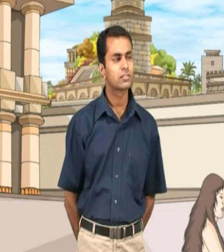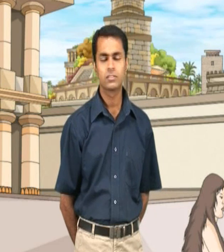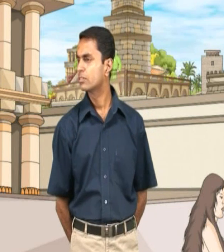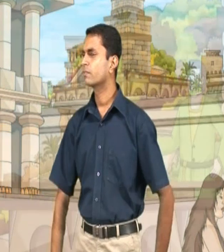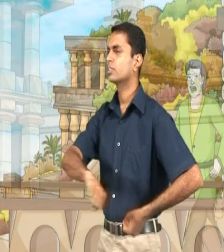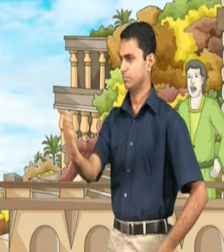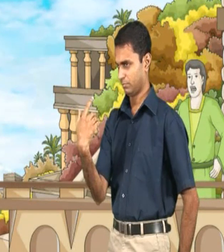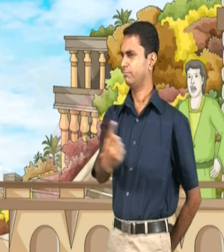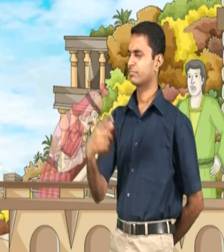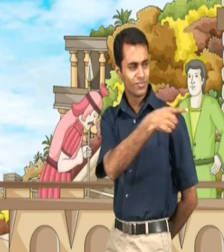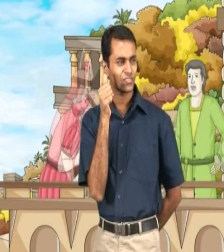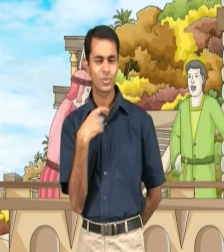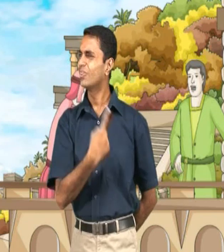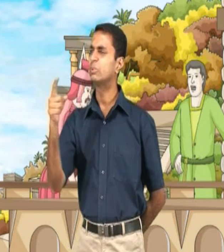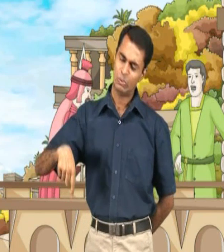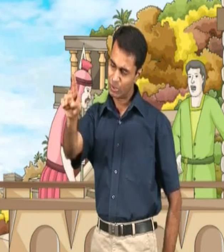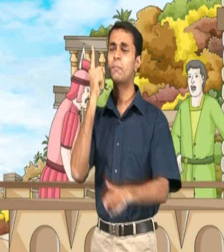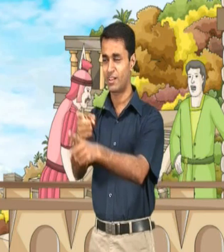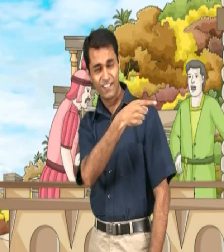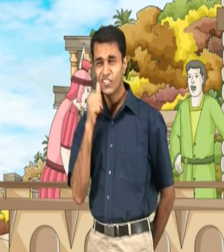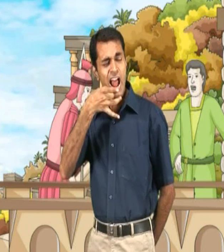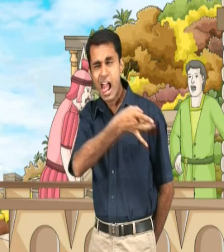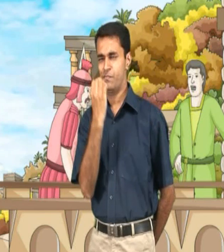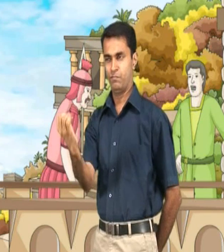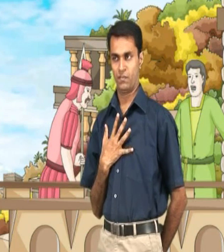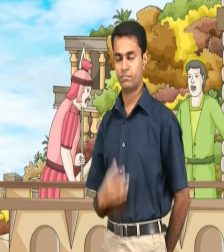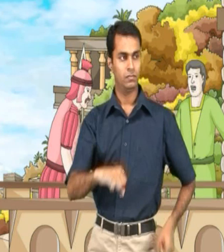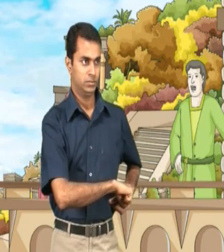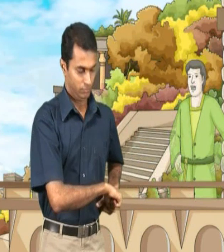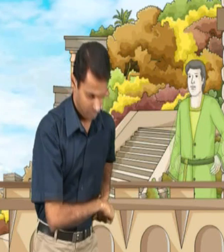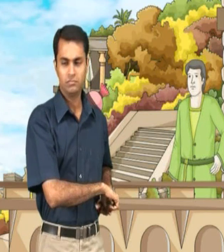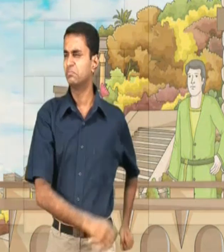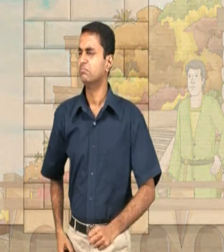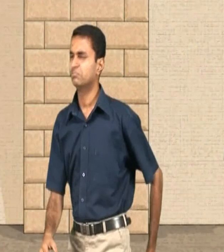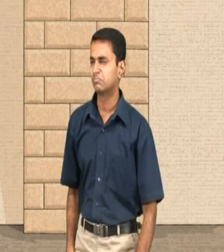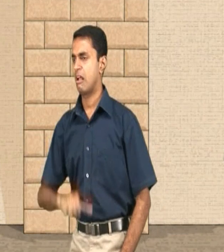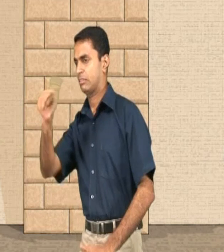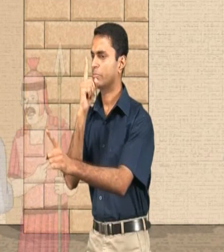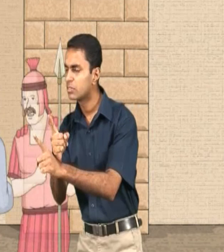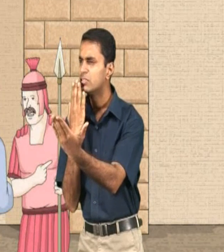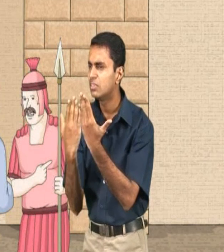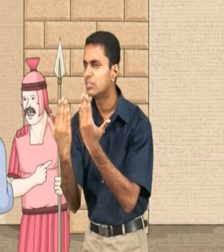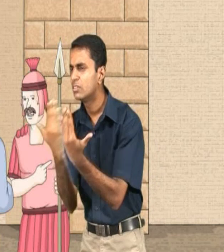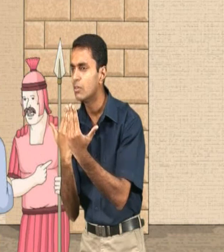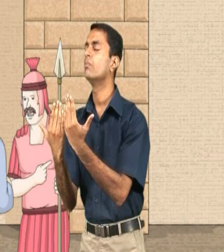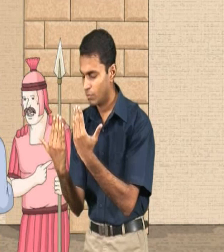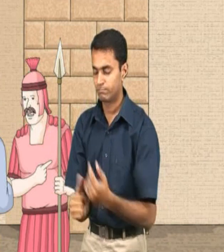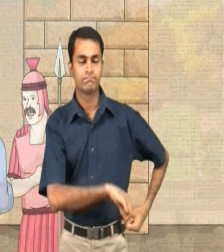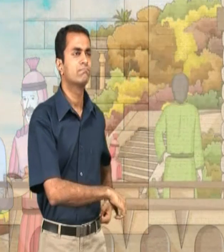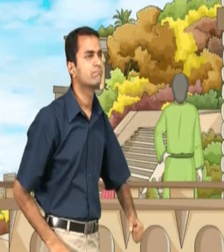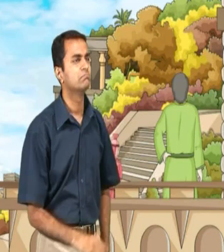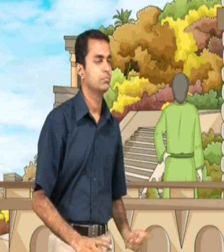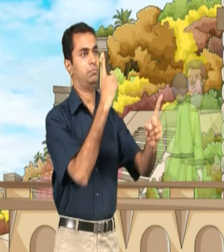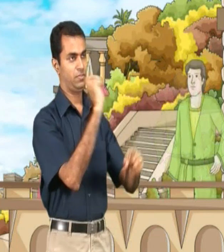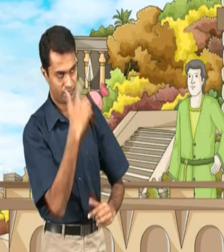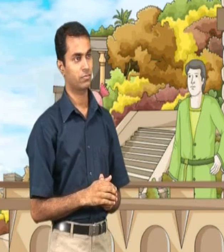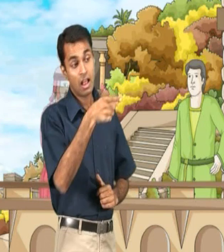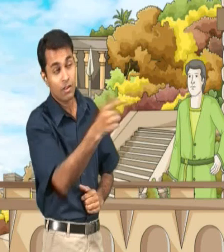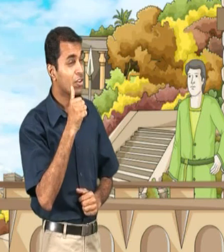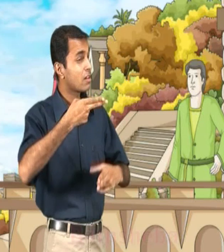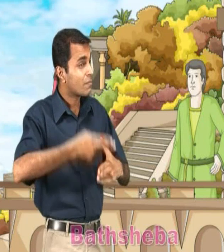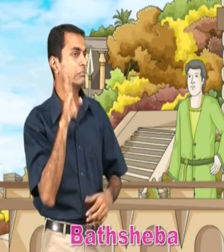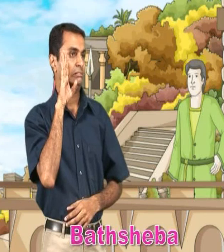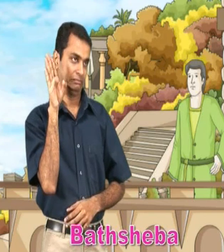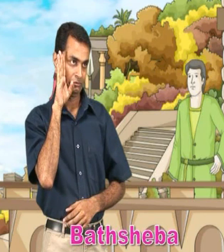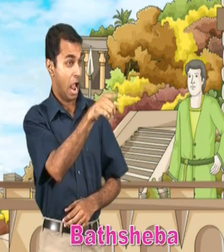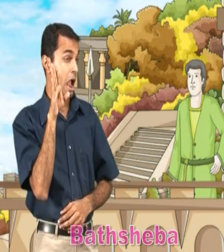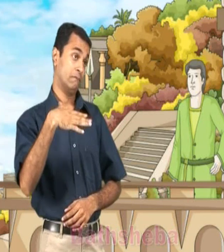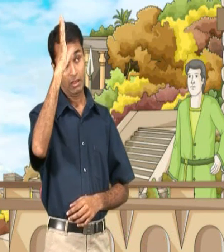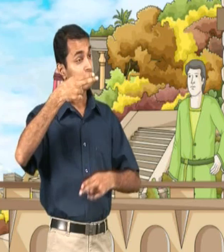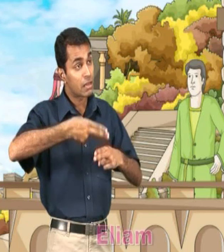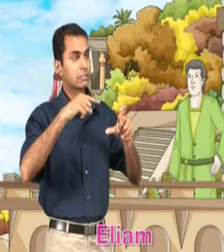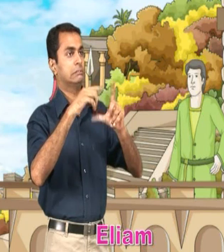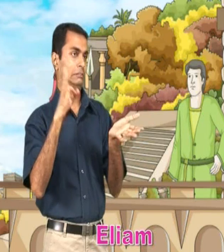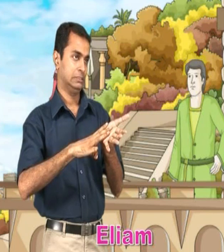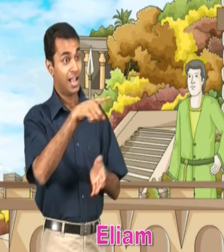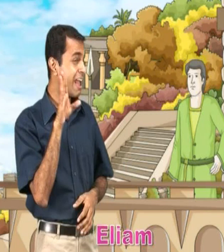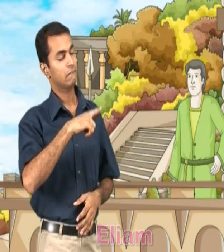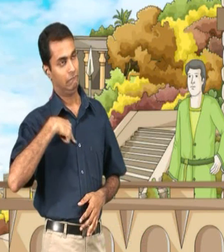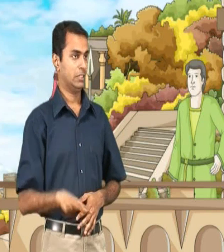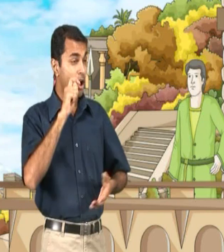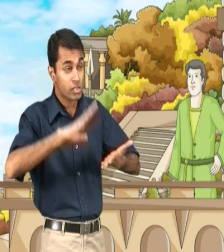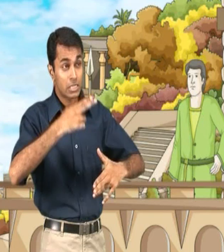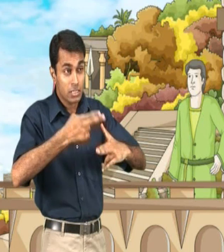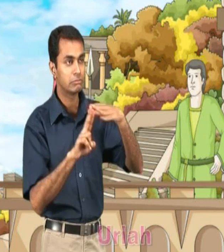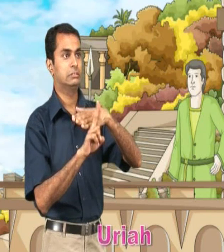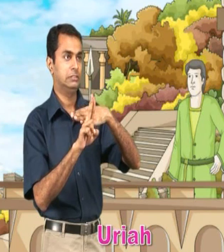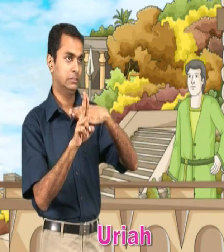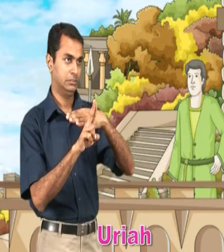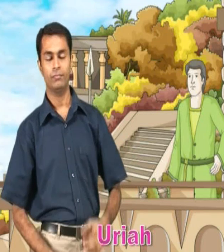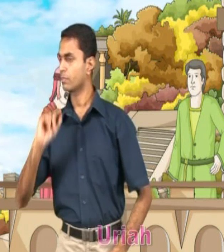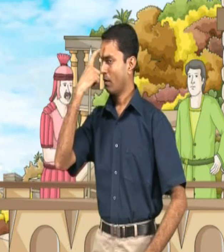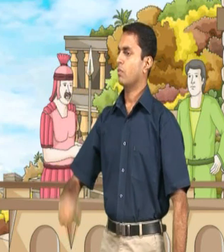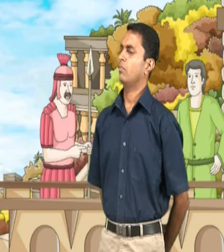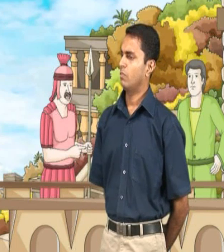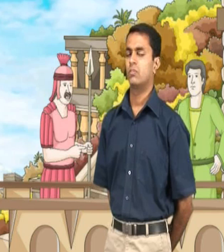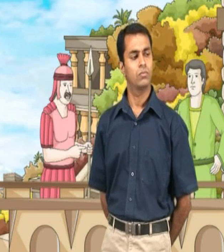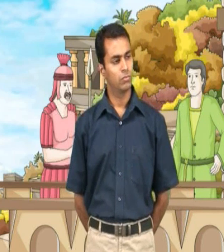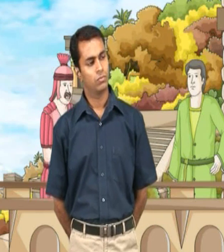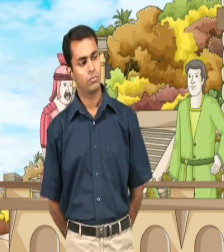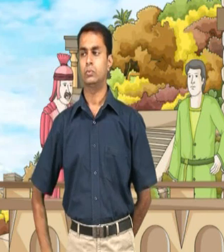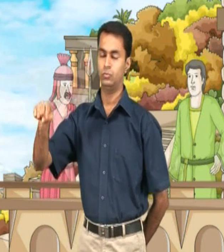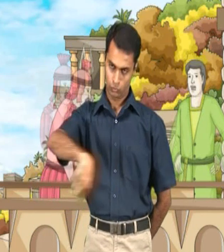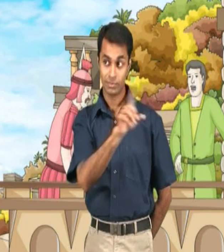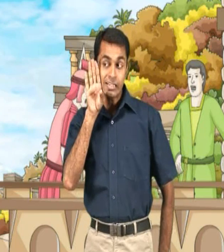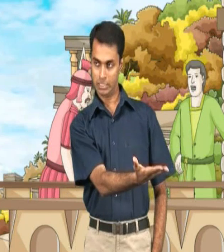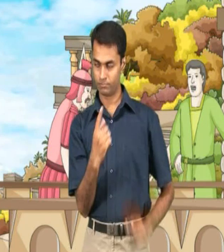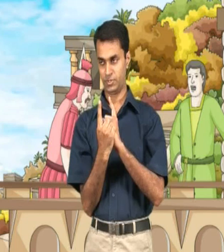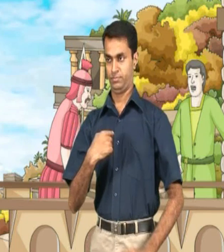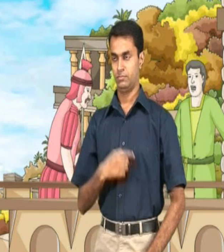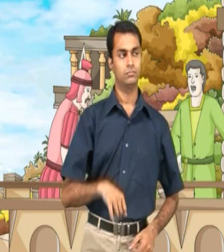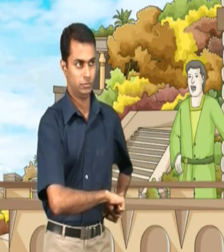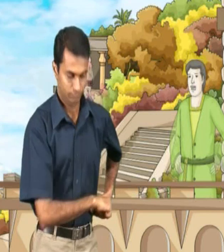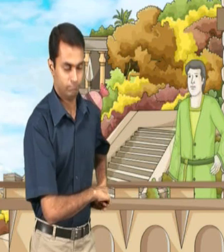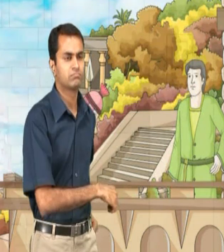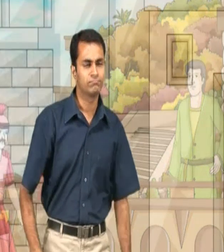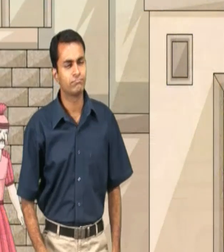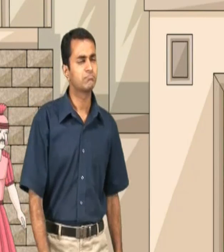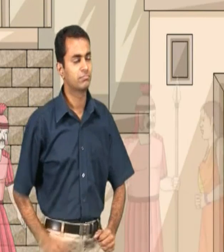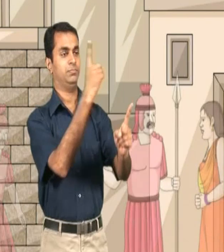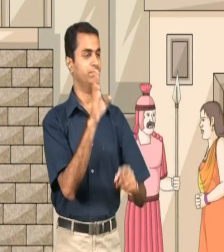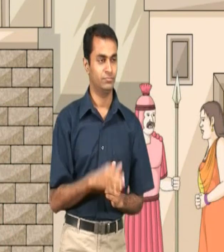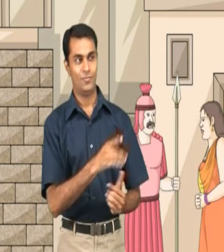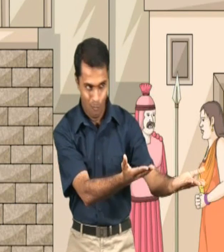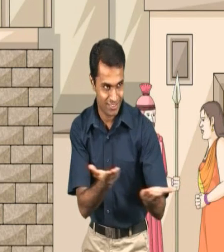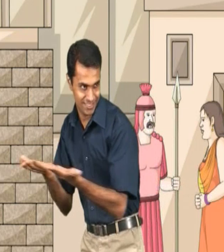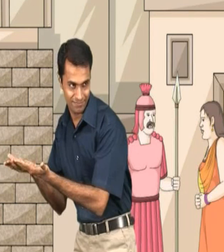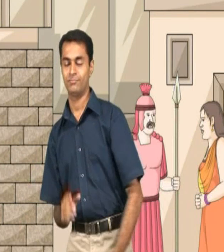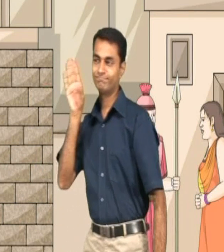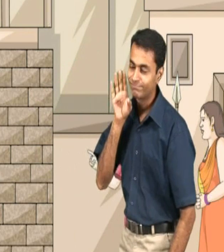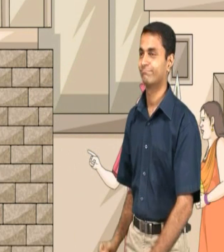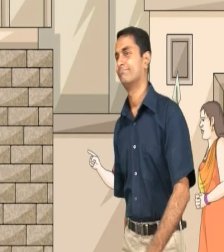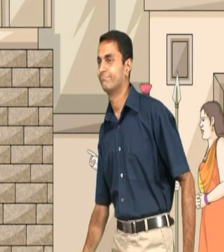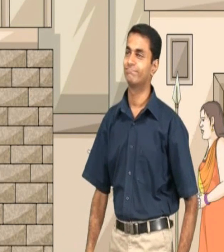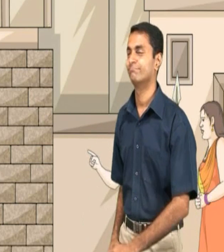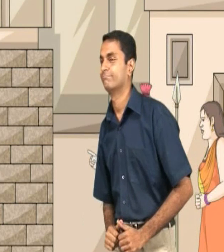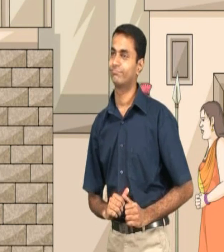So David sent and inquired about the woman, and he was told, “This is Bathsheba, the daughter of Eliam and the wife of Uriah the Hittite.”